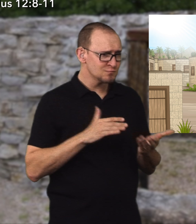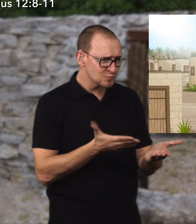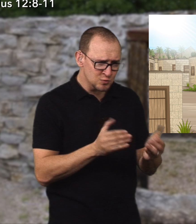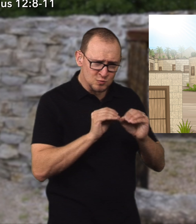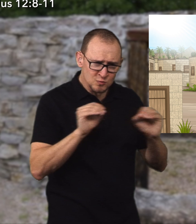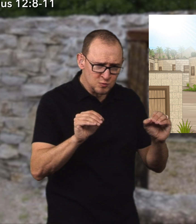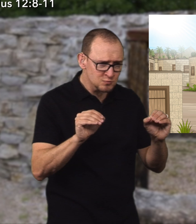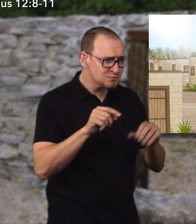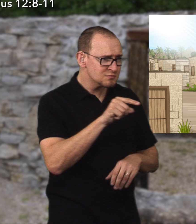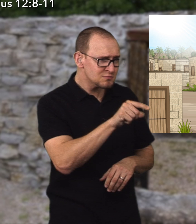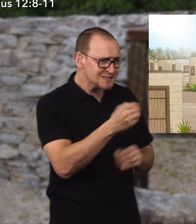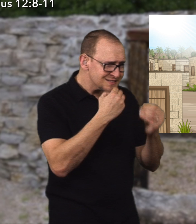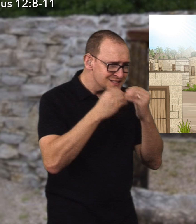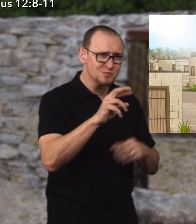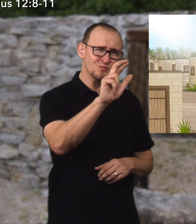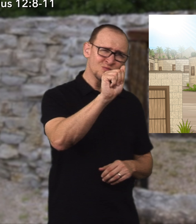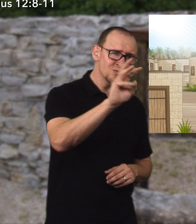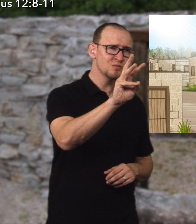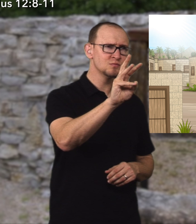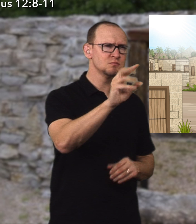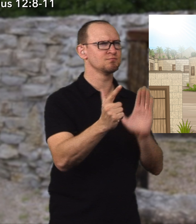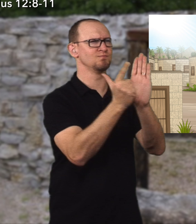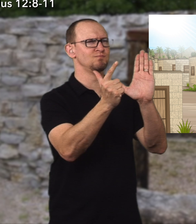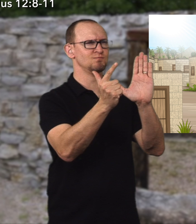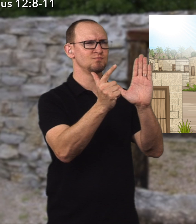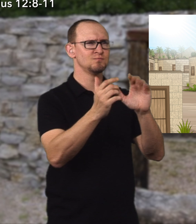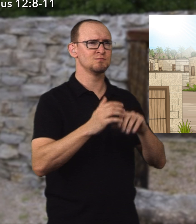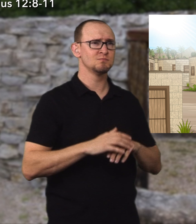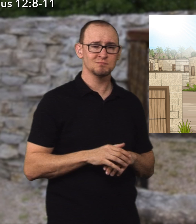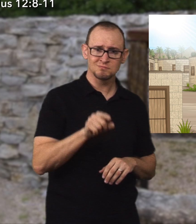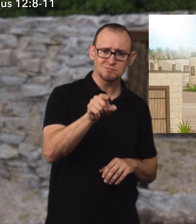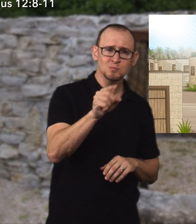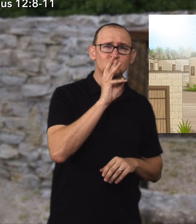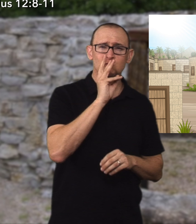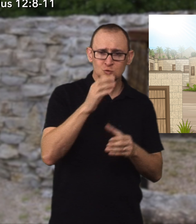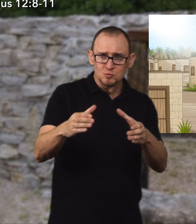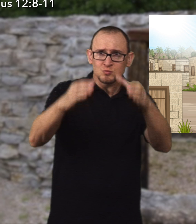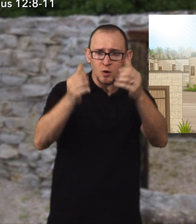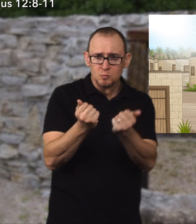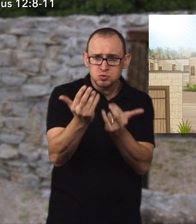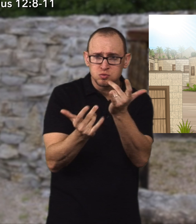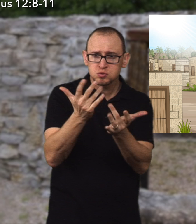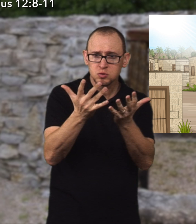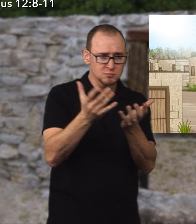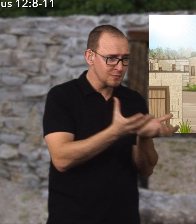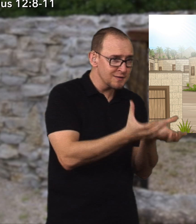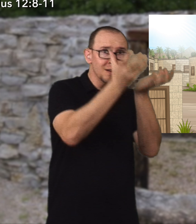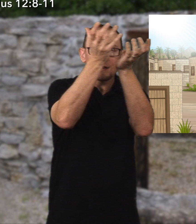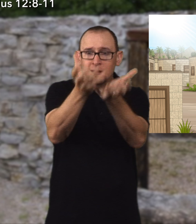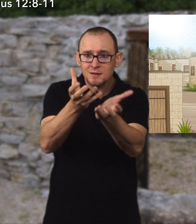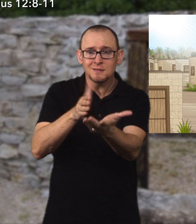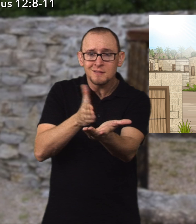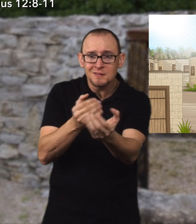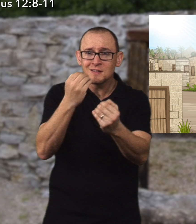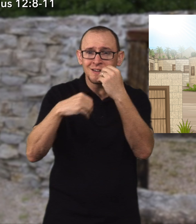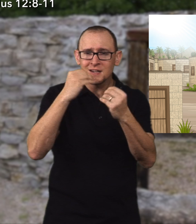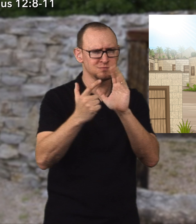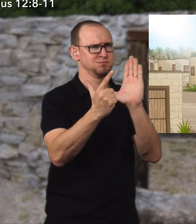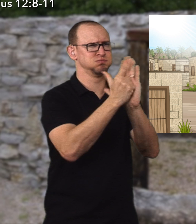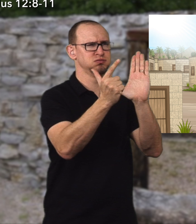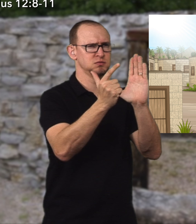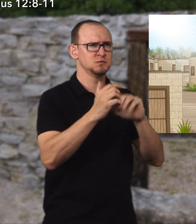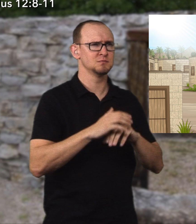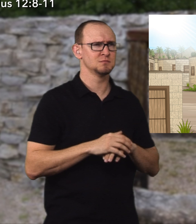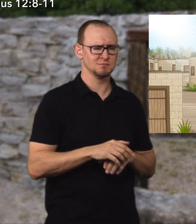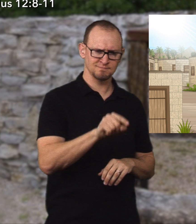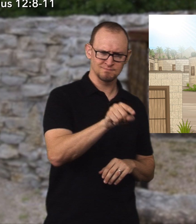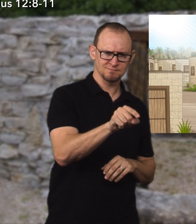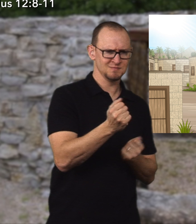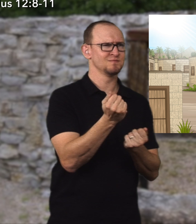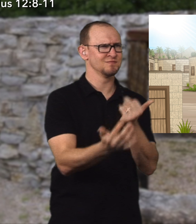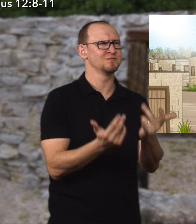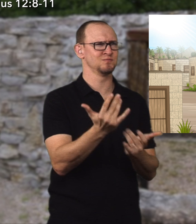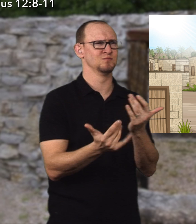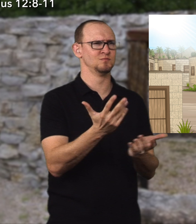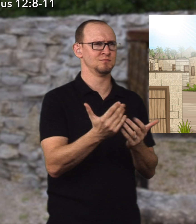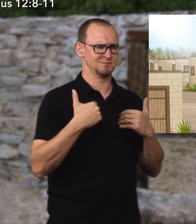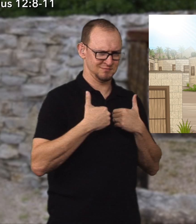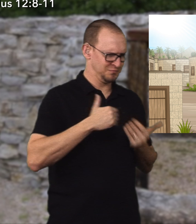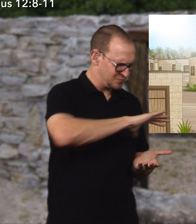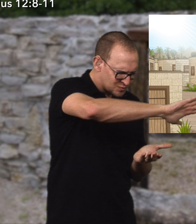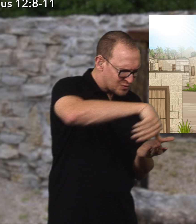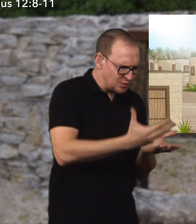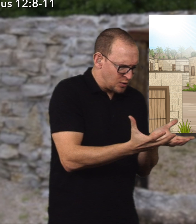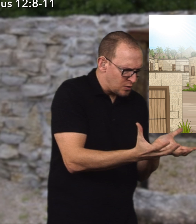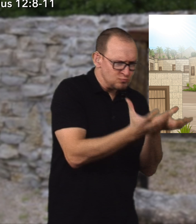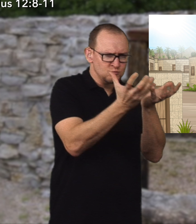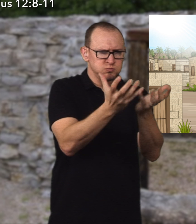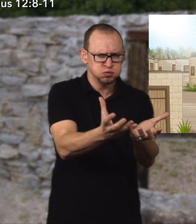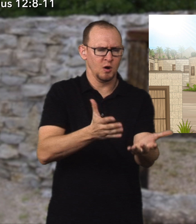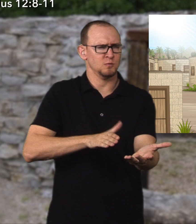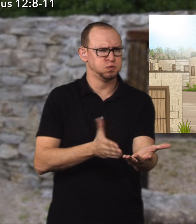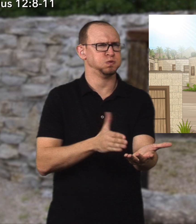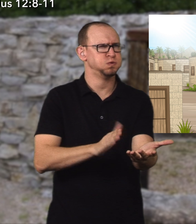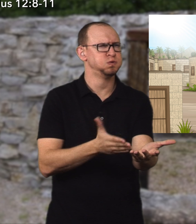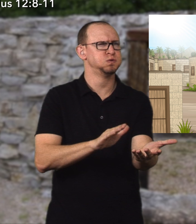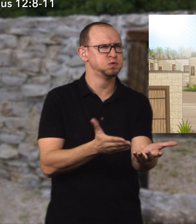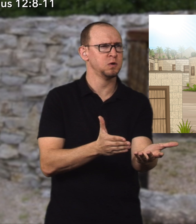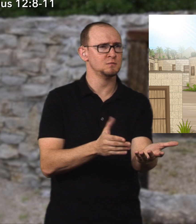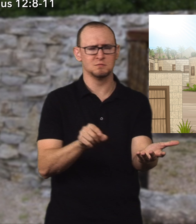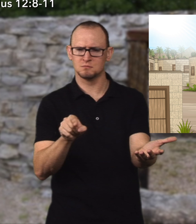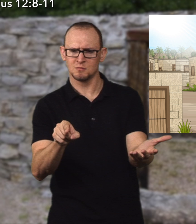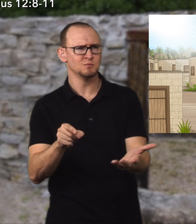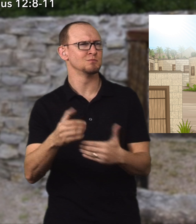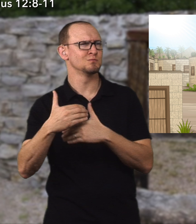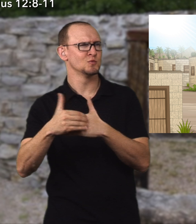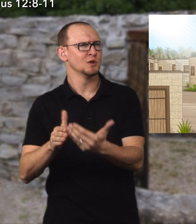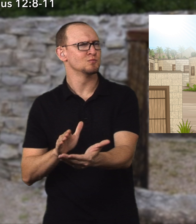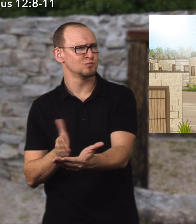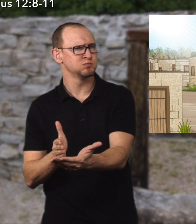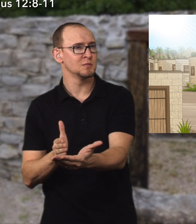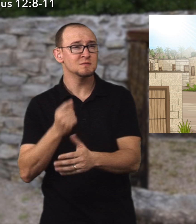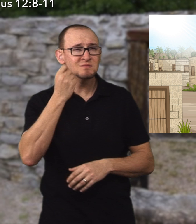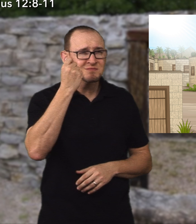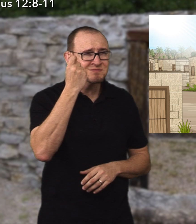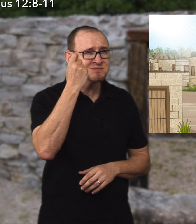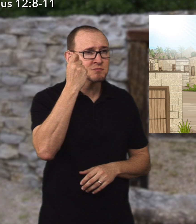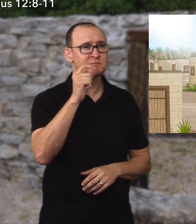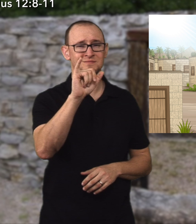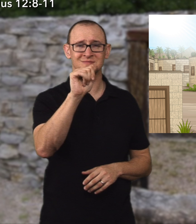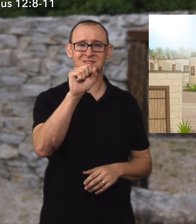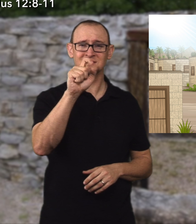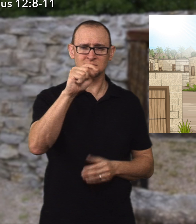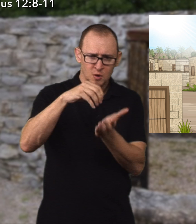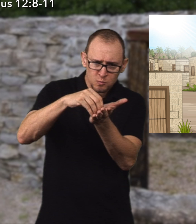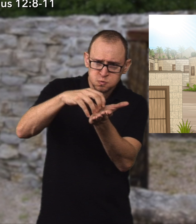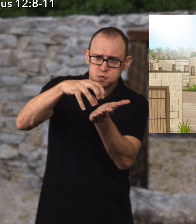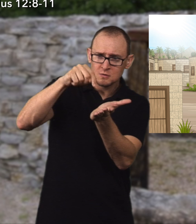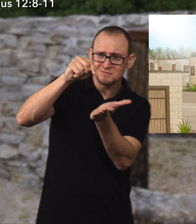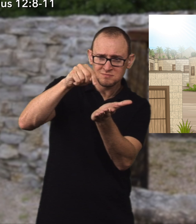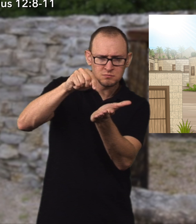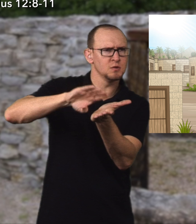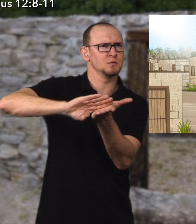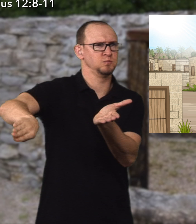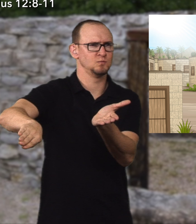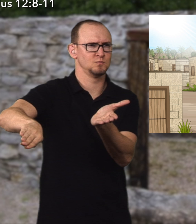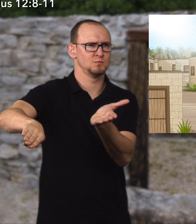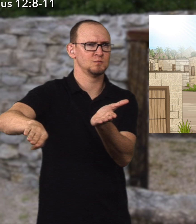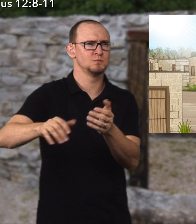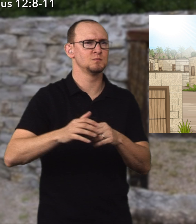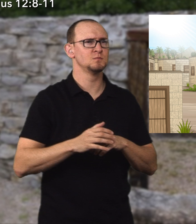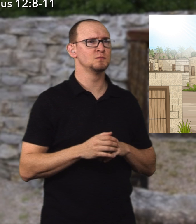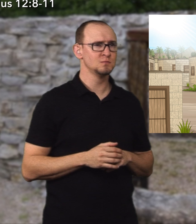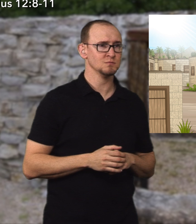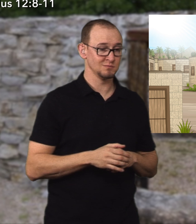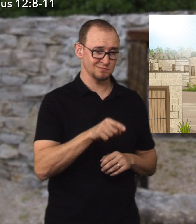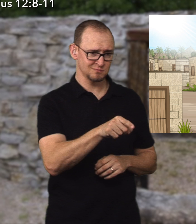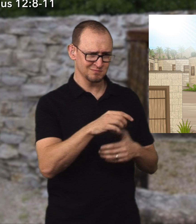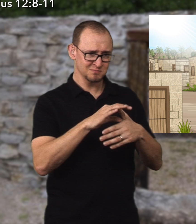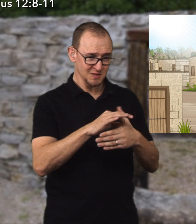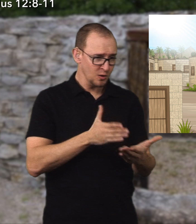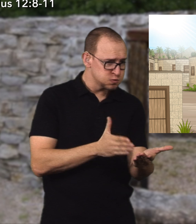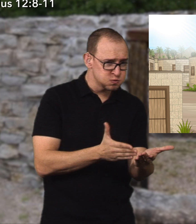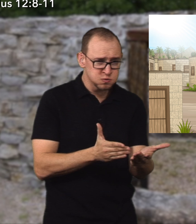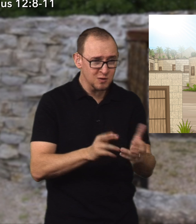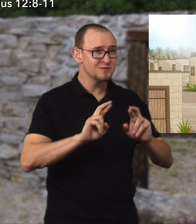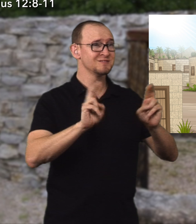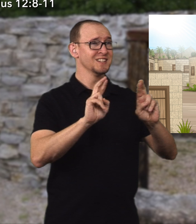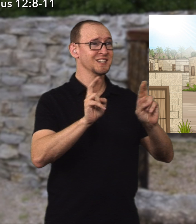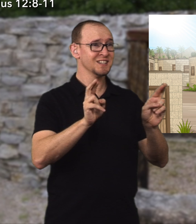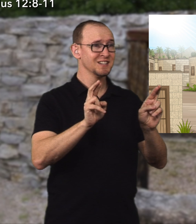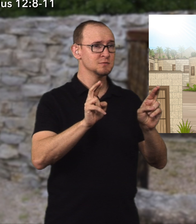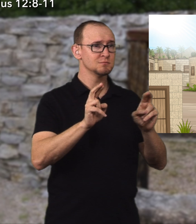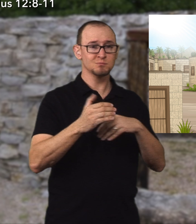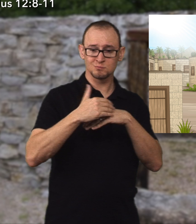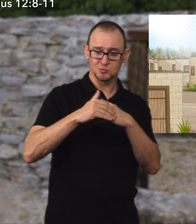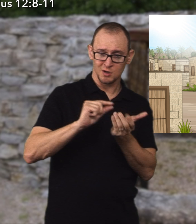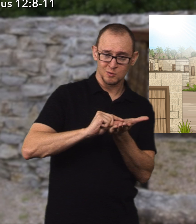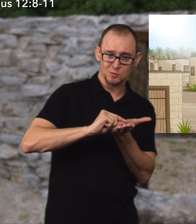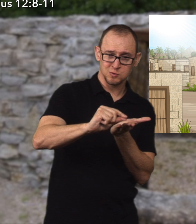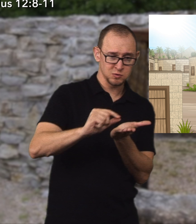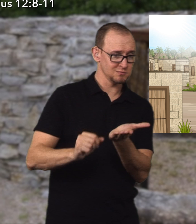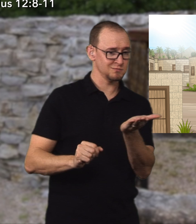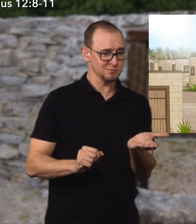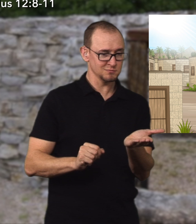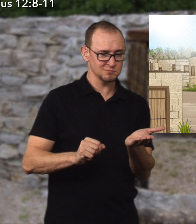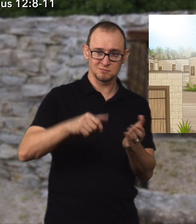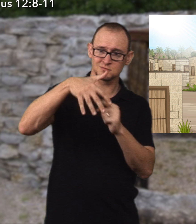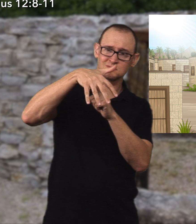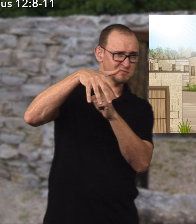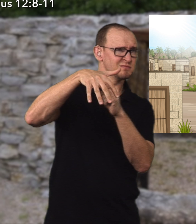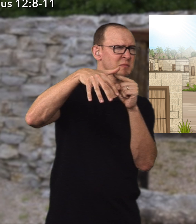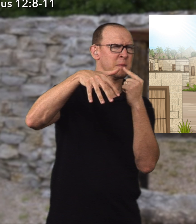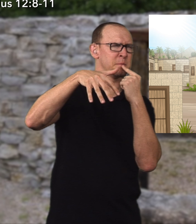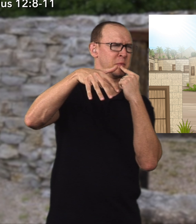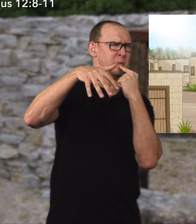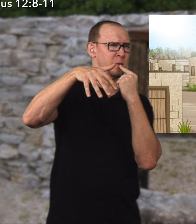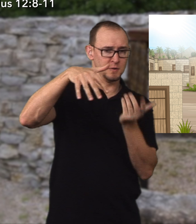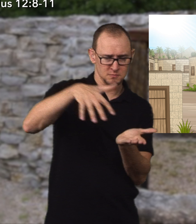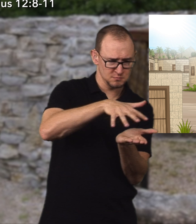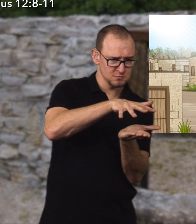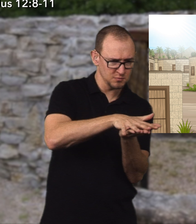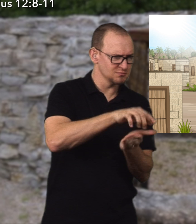Do not eat any of the meat raw or cooked in boiling water, but only roasted over the fire—its head and legs and inner parts.